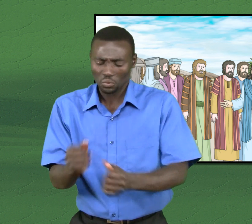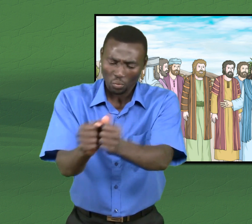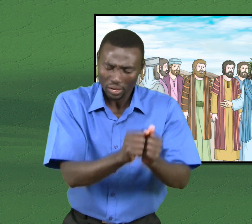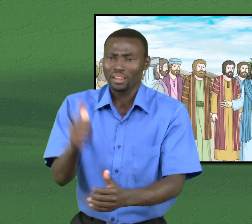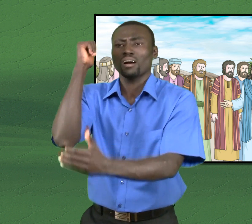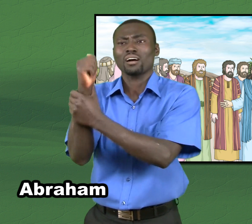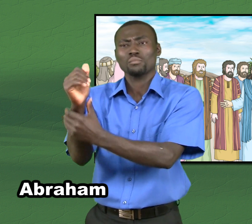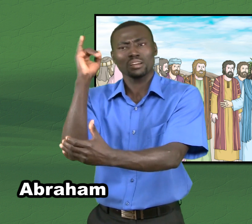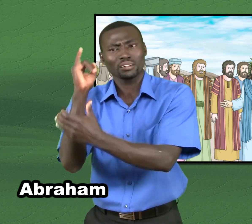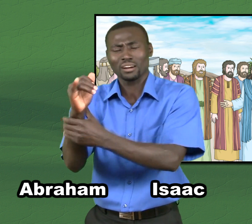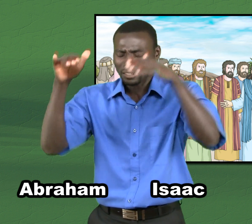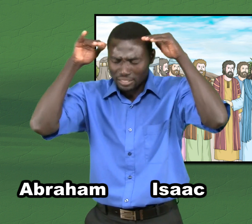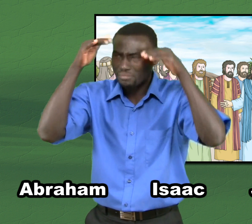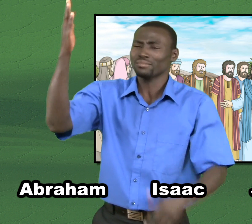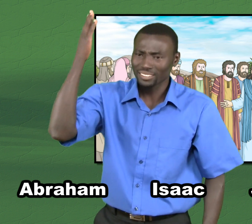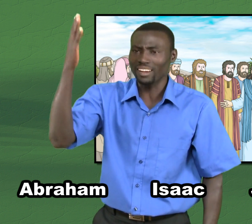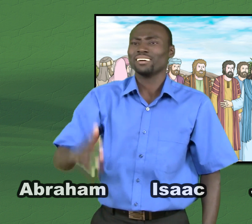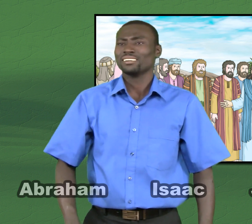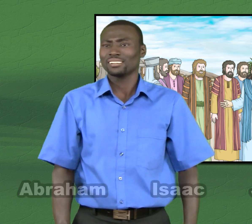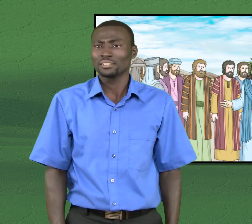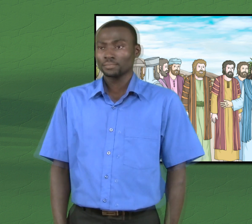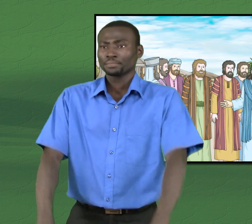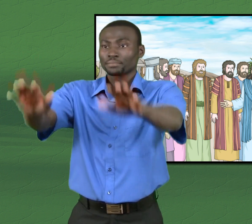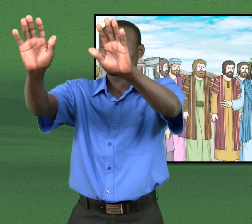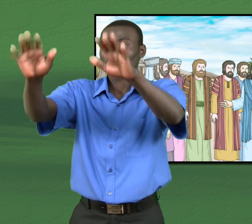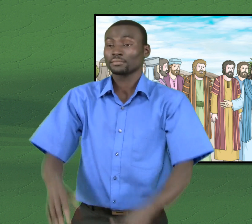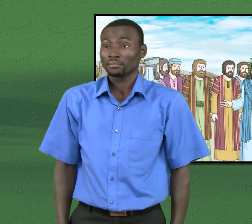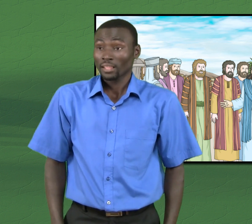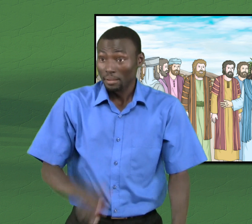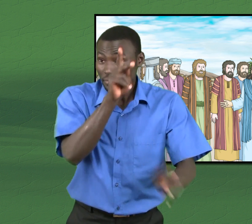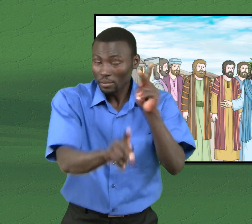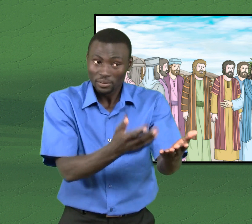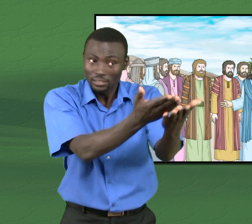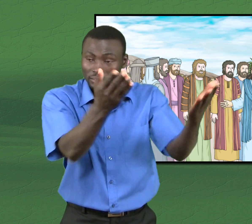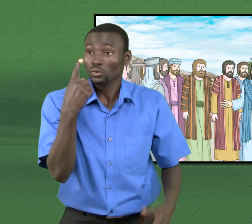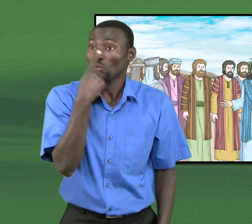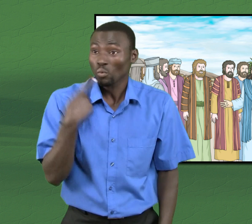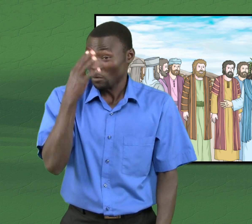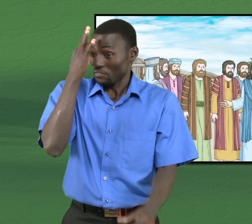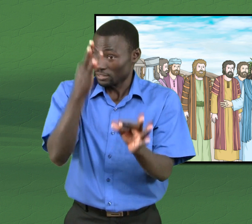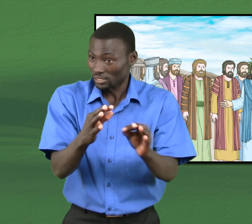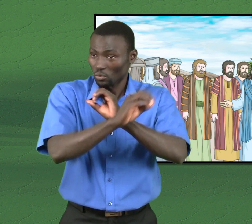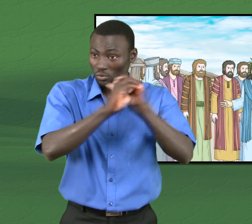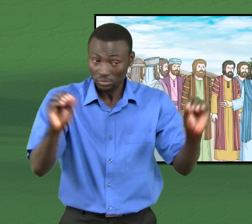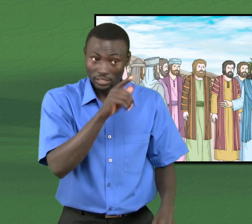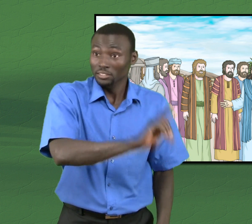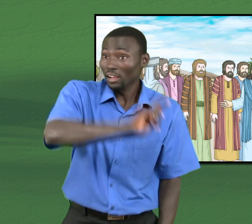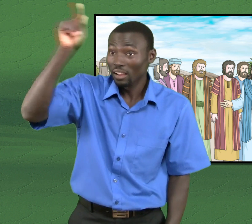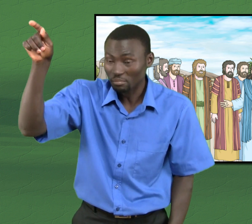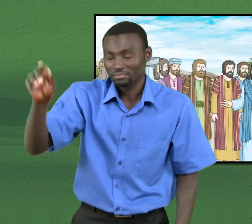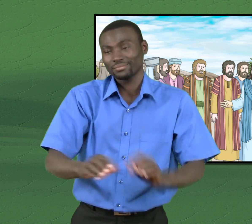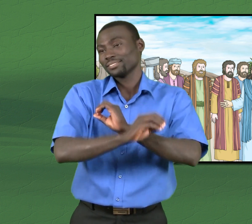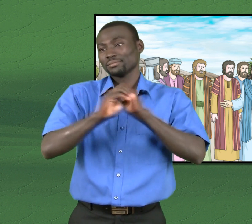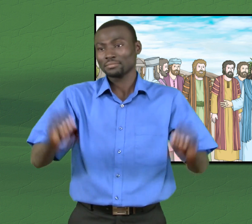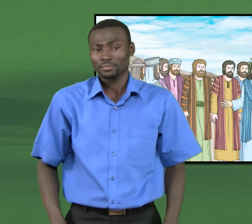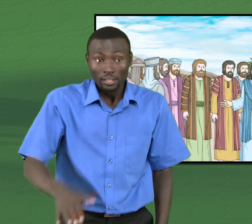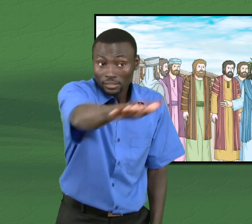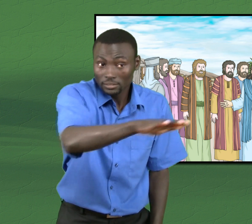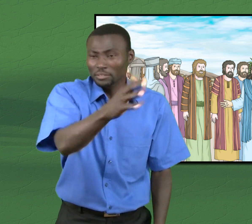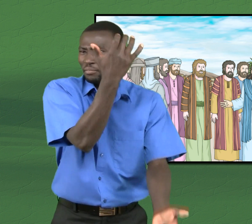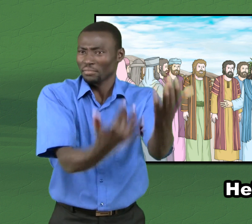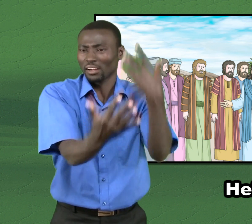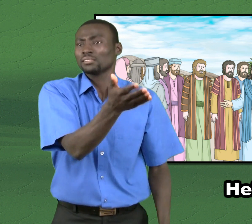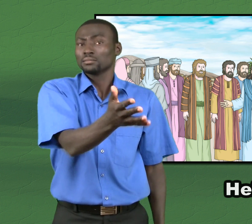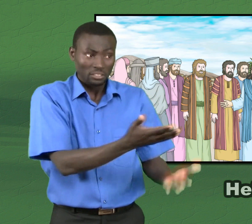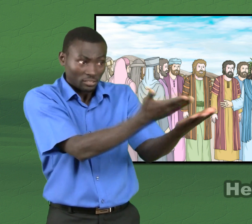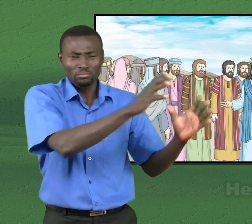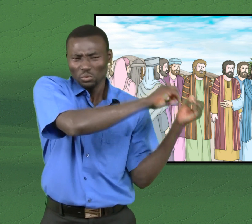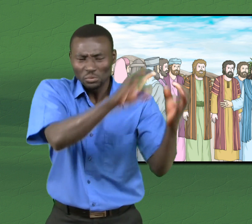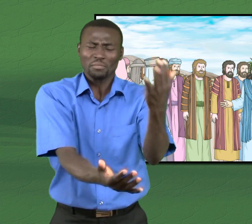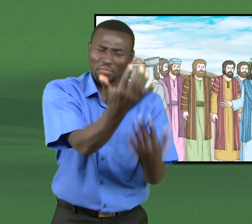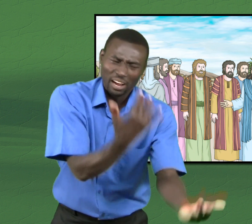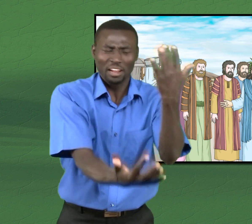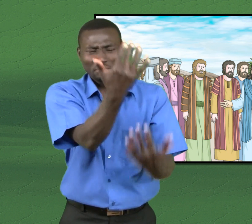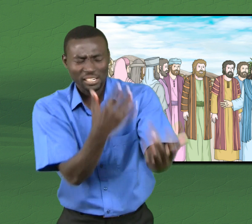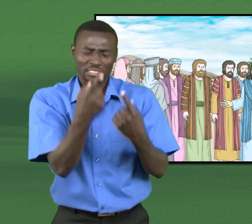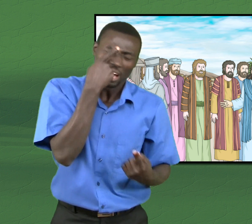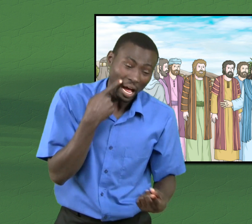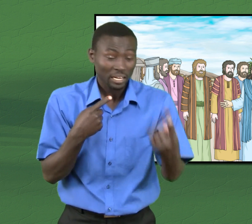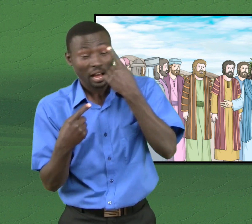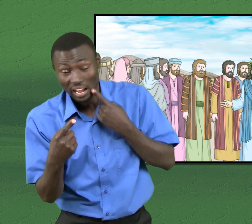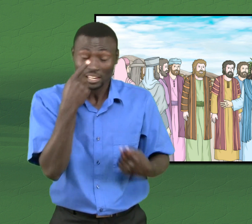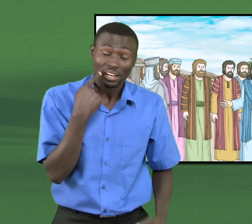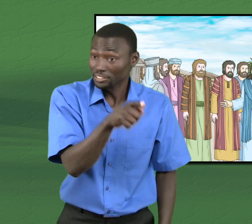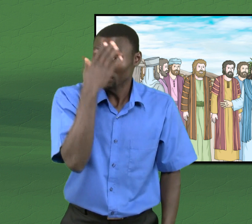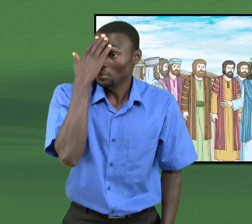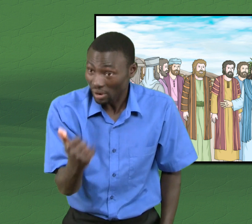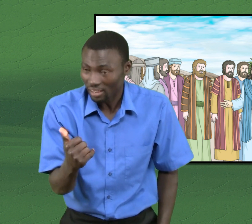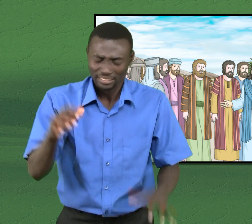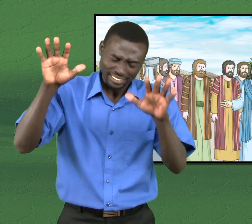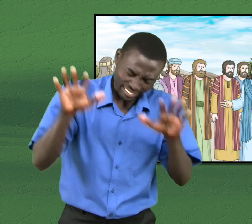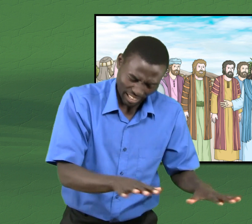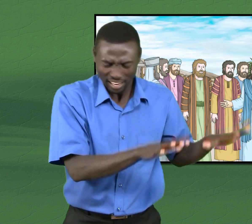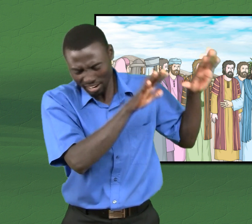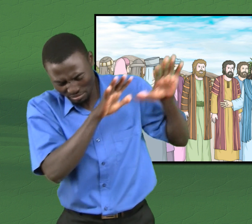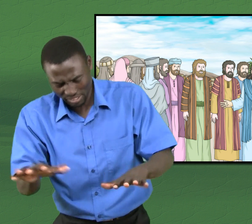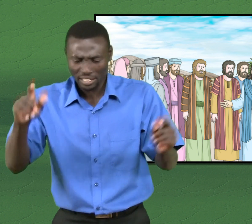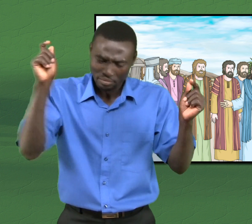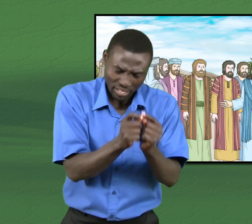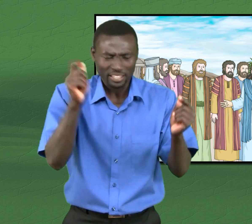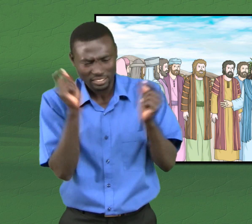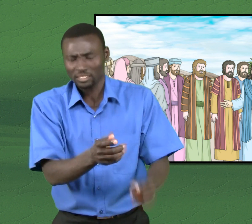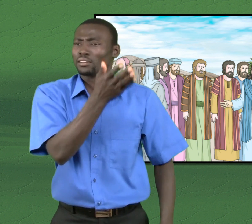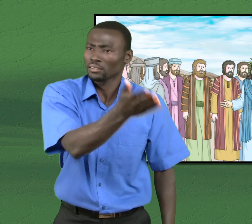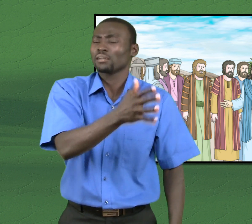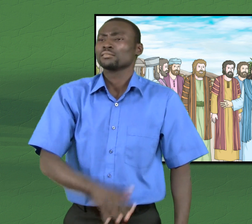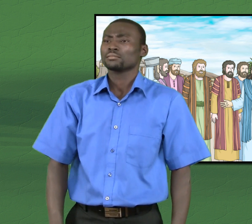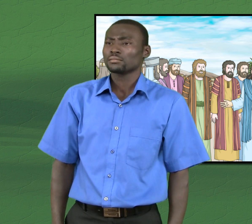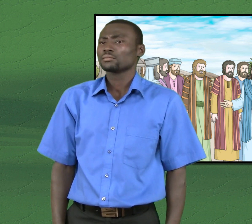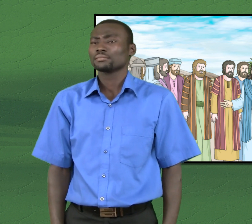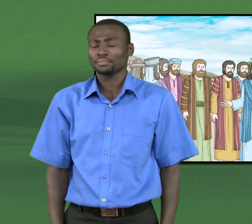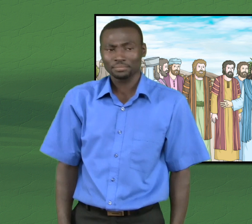But the sons of the kingdom will be thrown into the outer darkness, where there will be weeping and gnashing of teeth.”